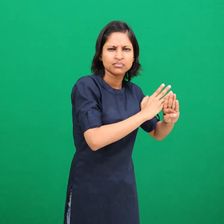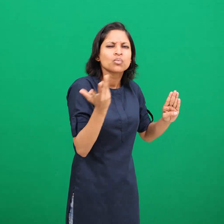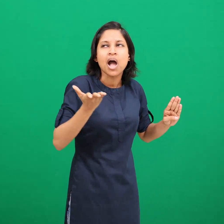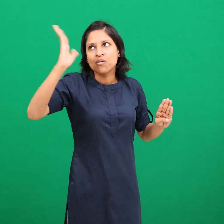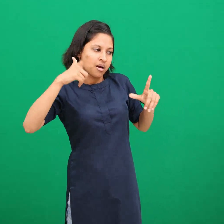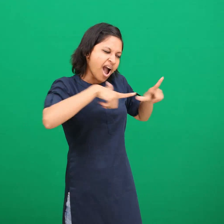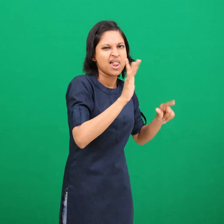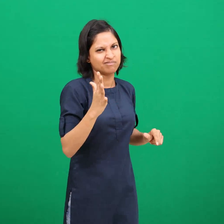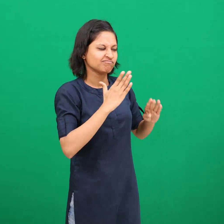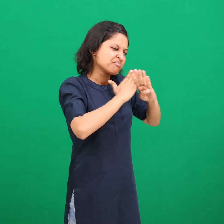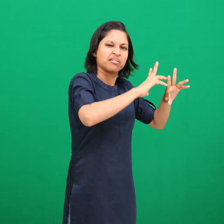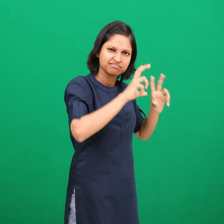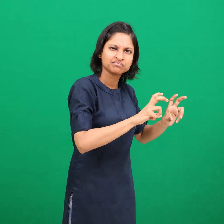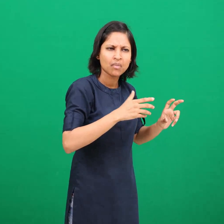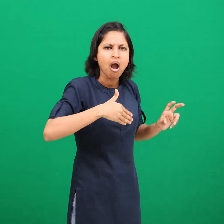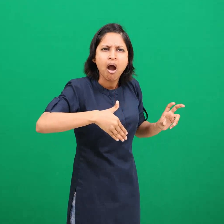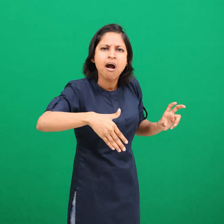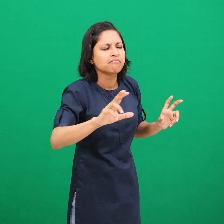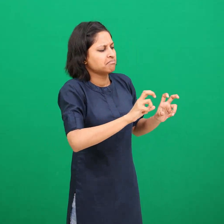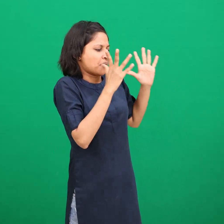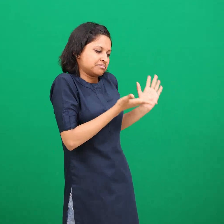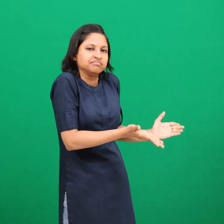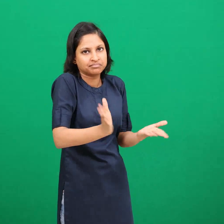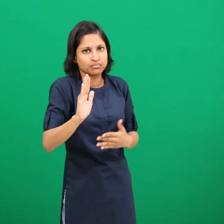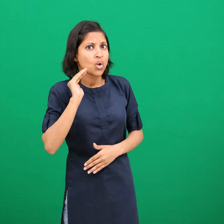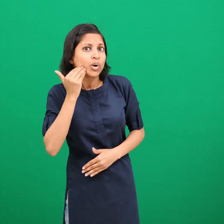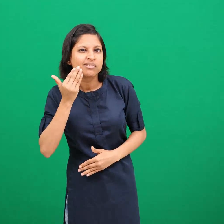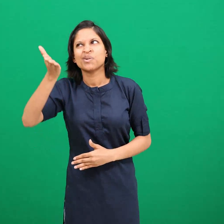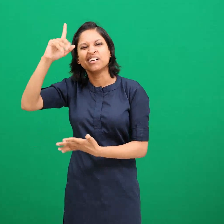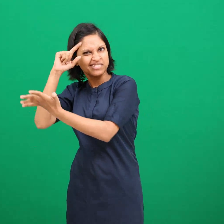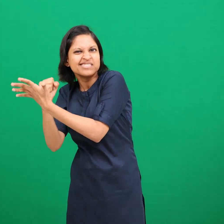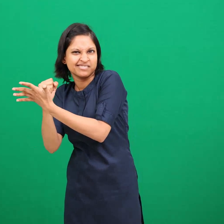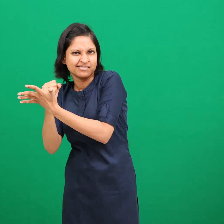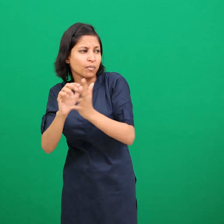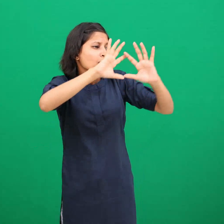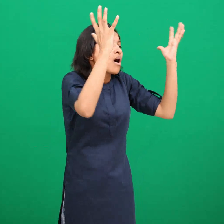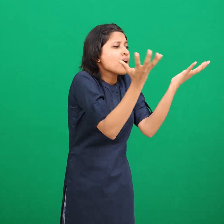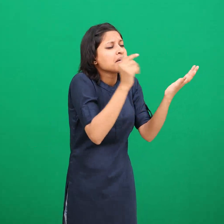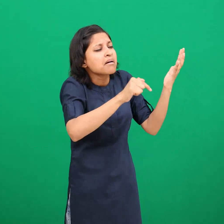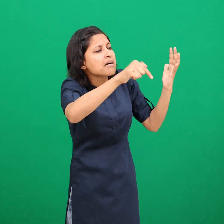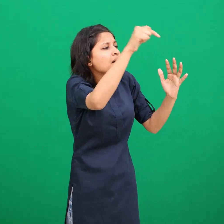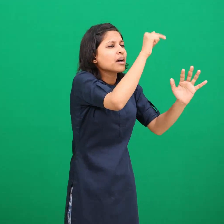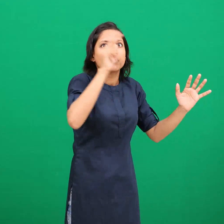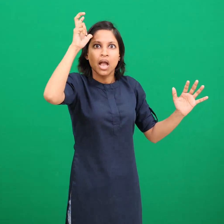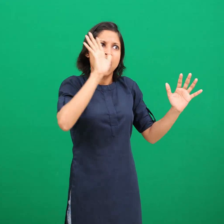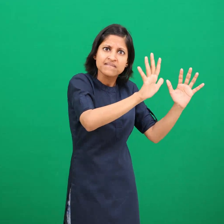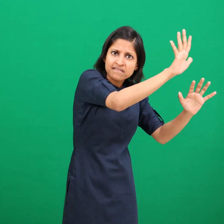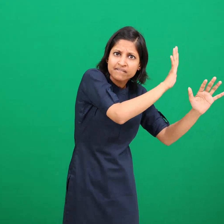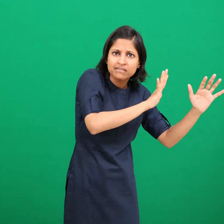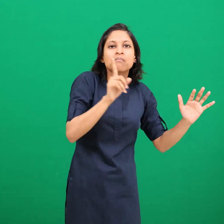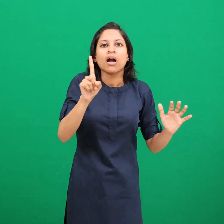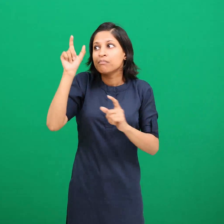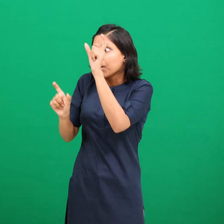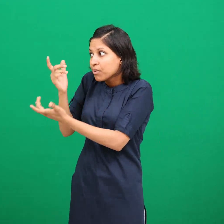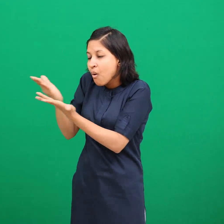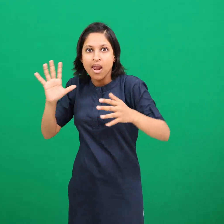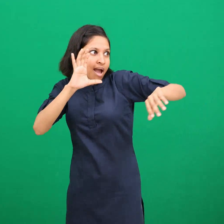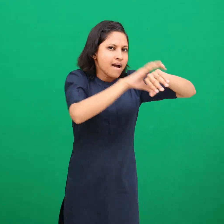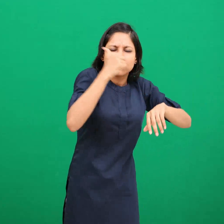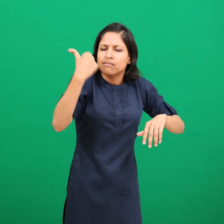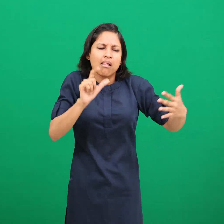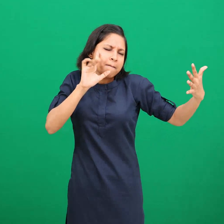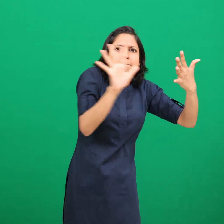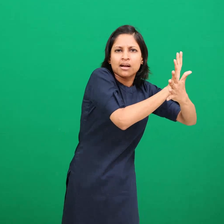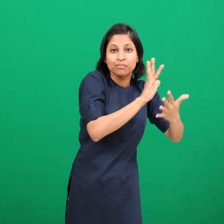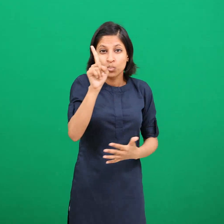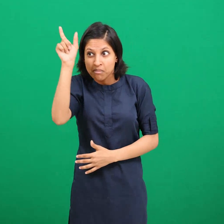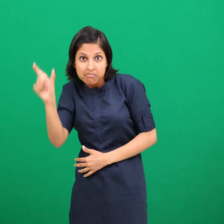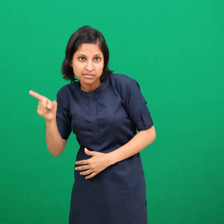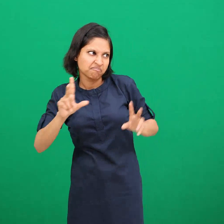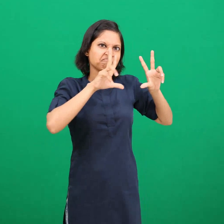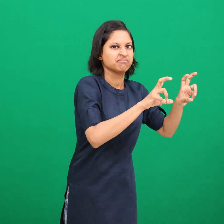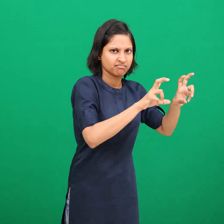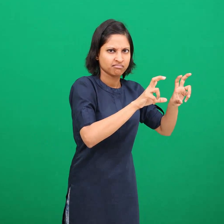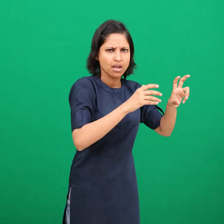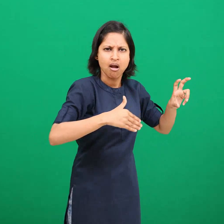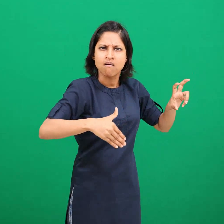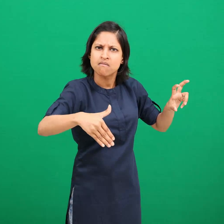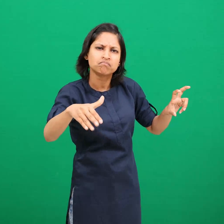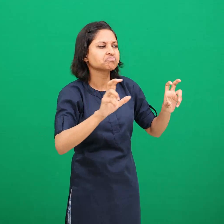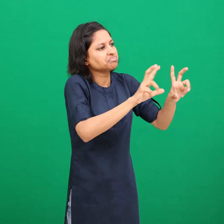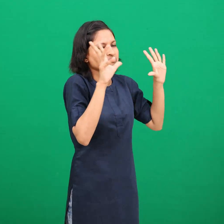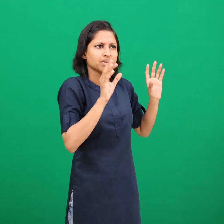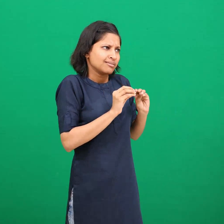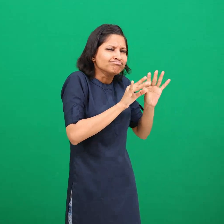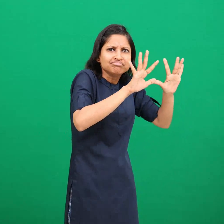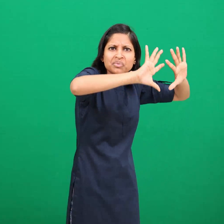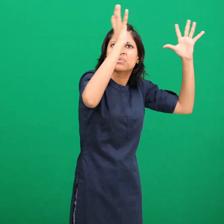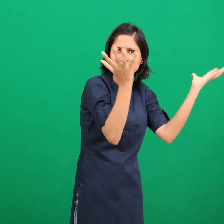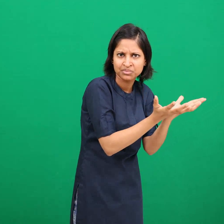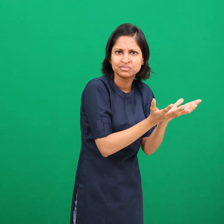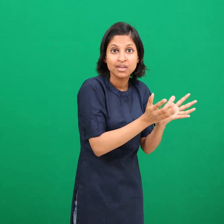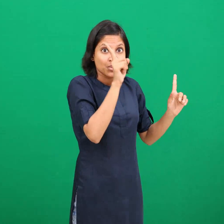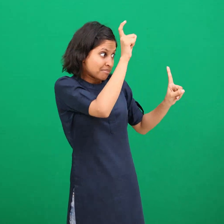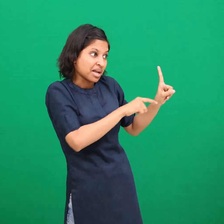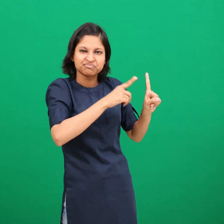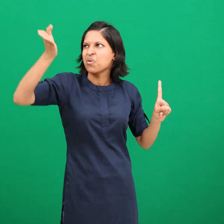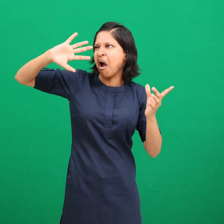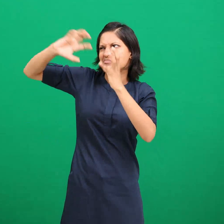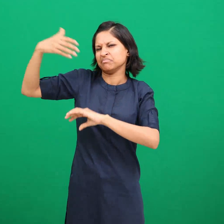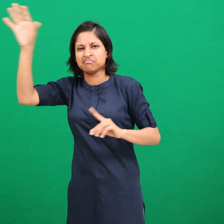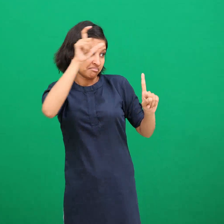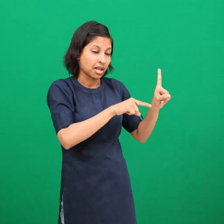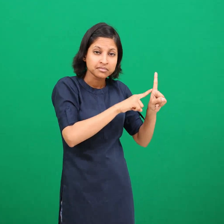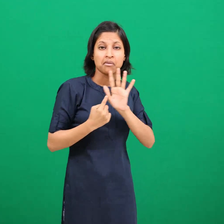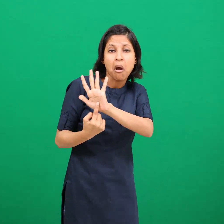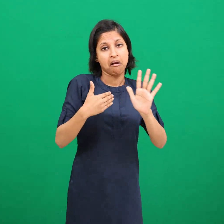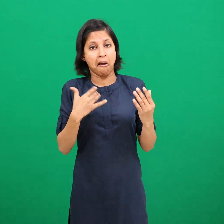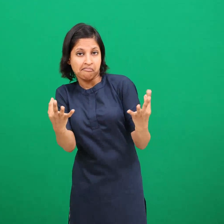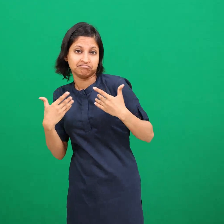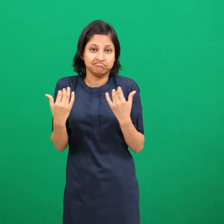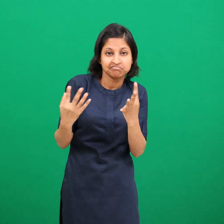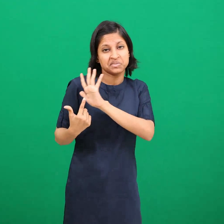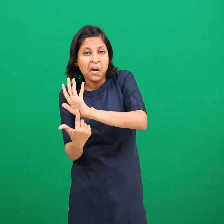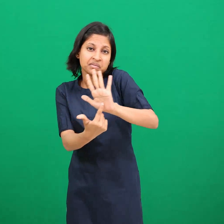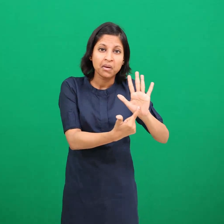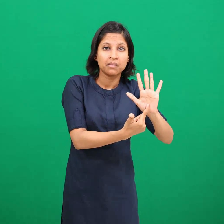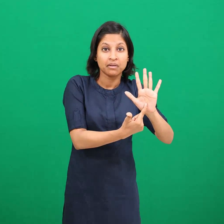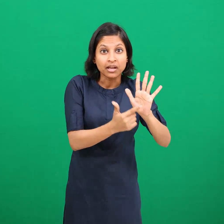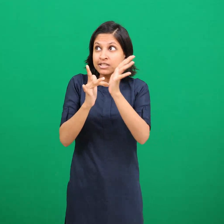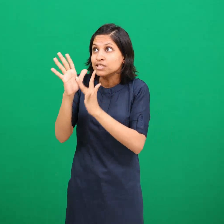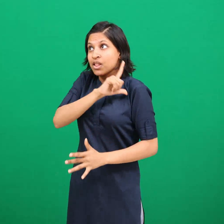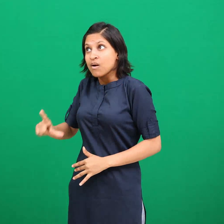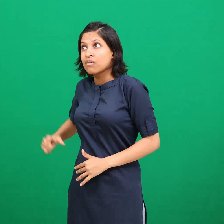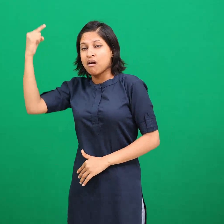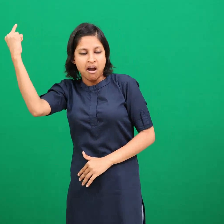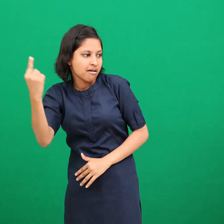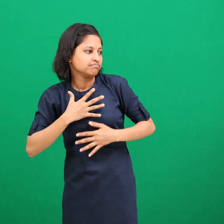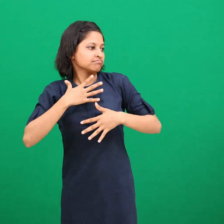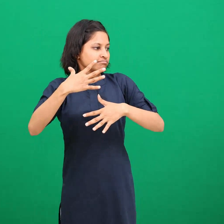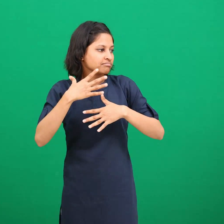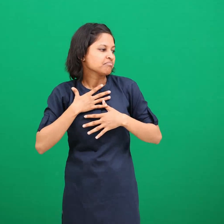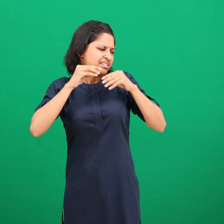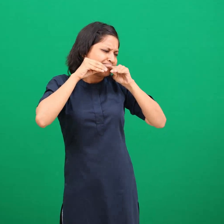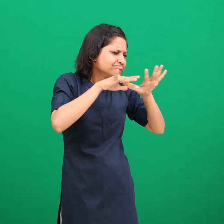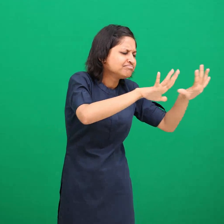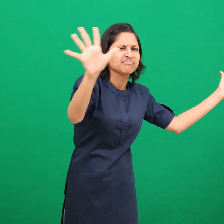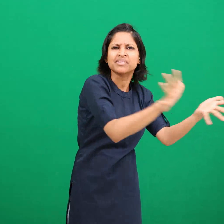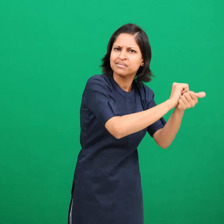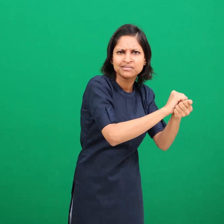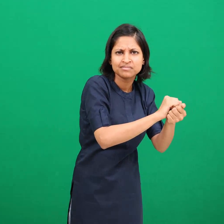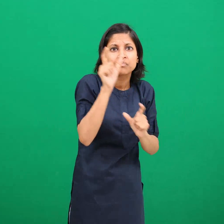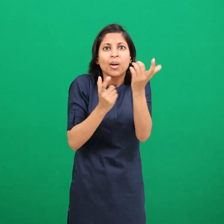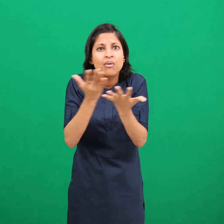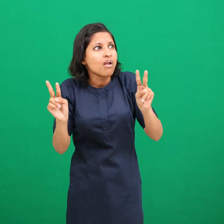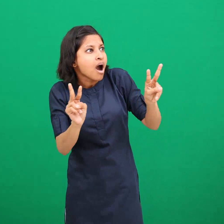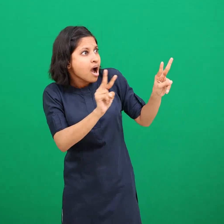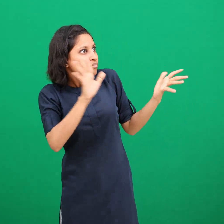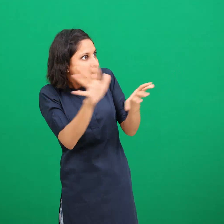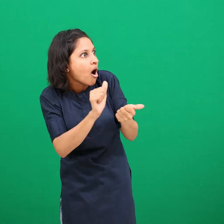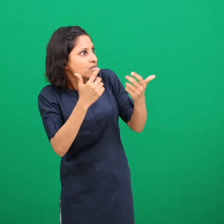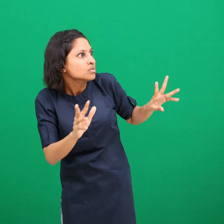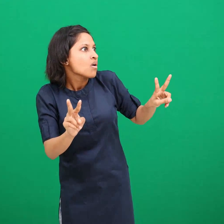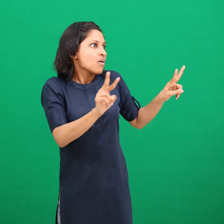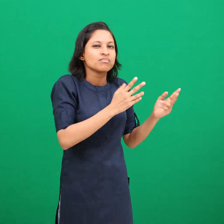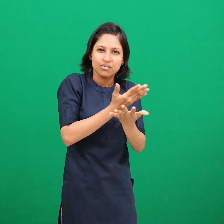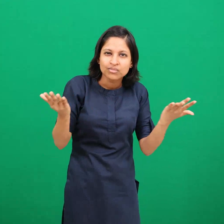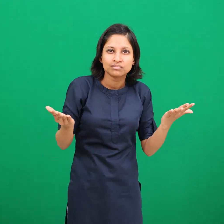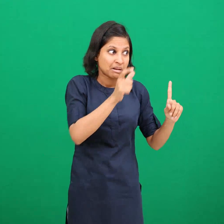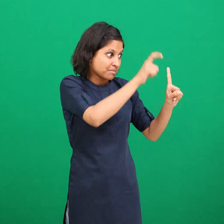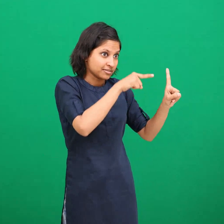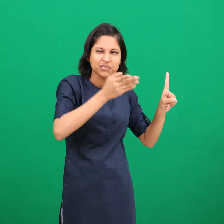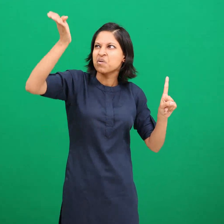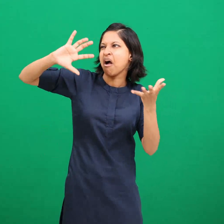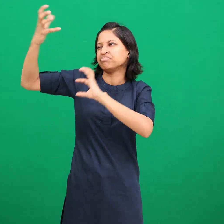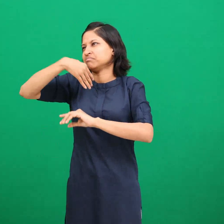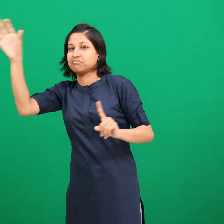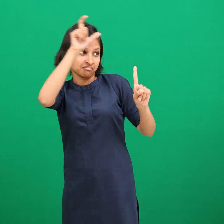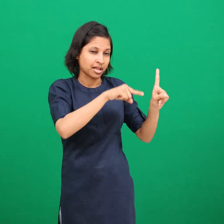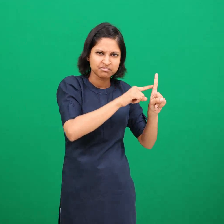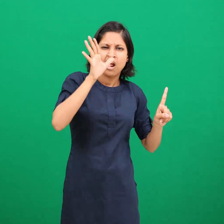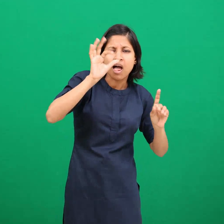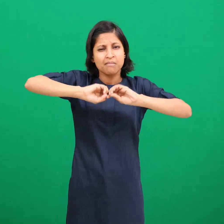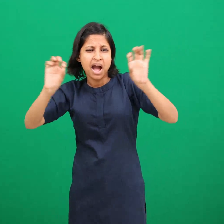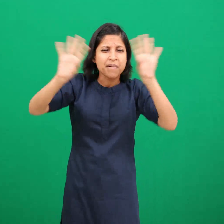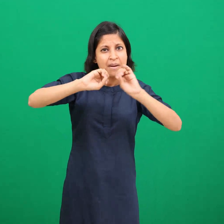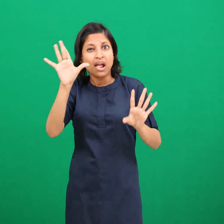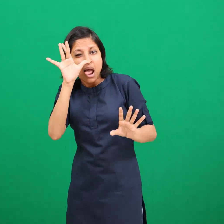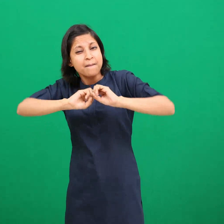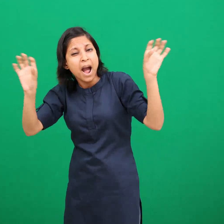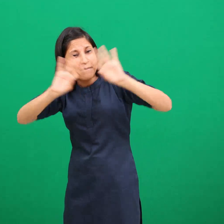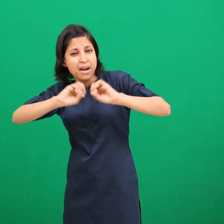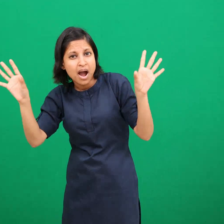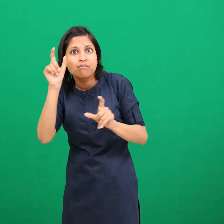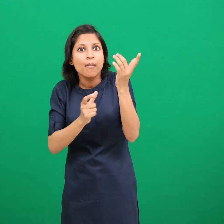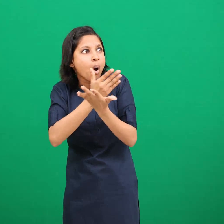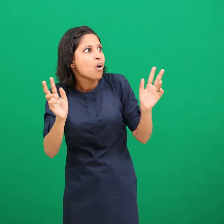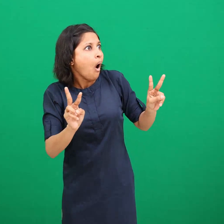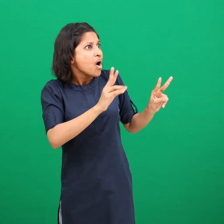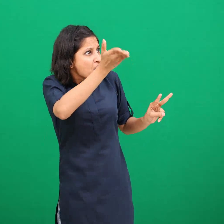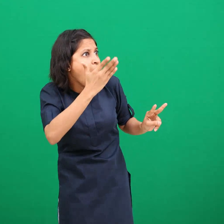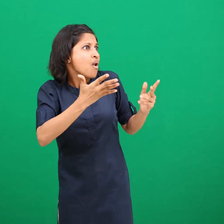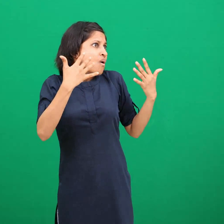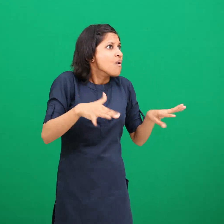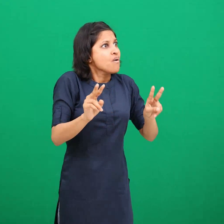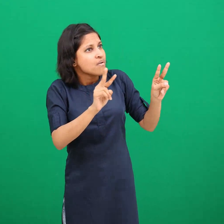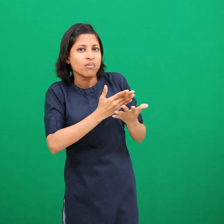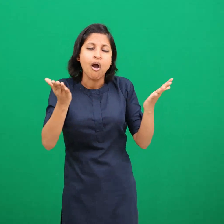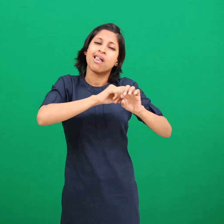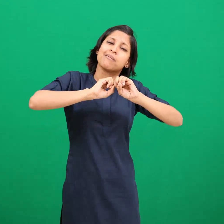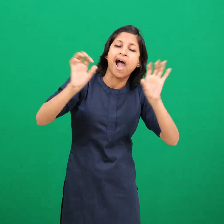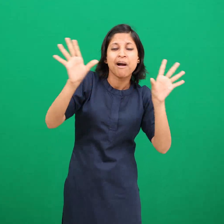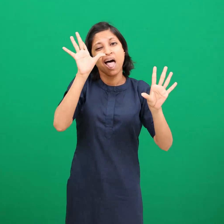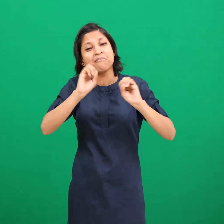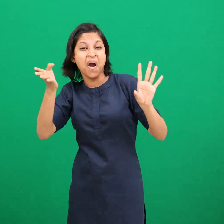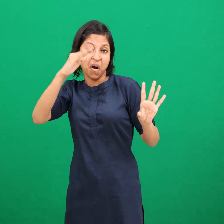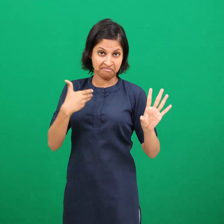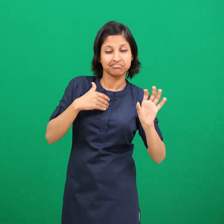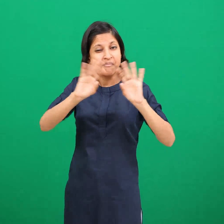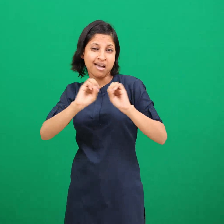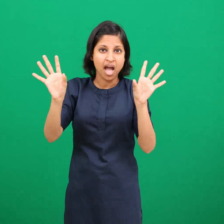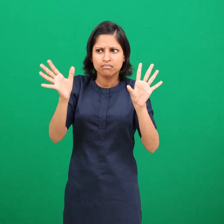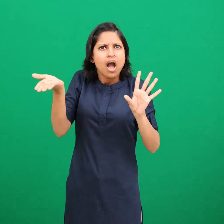For the mystery of lawlessness is already at work, but the one who now restrains it will continue until he is taken out of the way. And then the lawless one will be revealed, whom the Lord Jesus will slay with the breath of His mouth and annihilate by the majesty of His arrival.